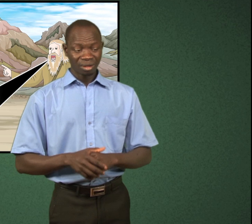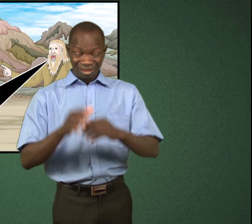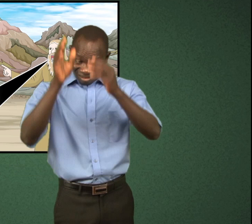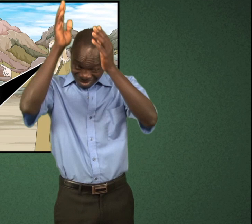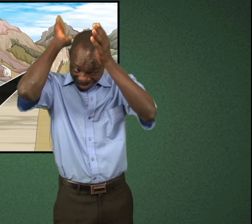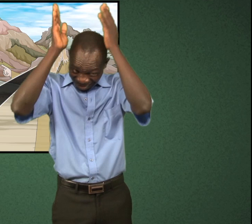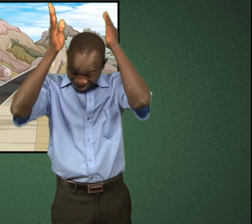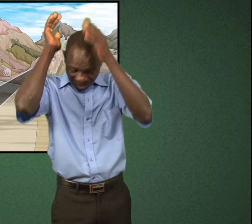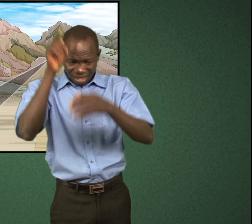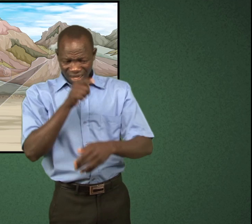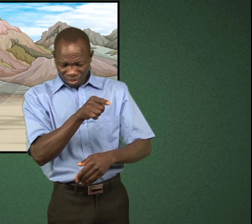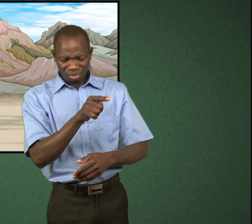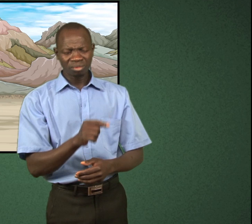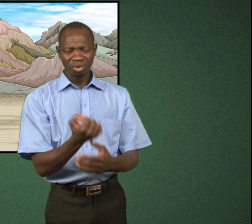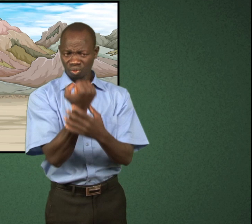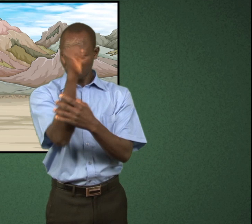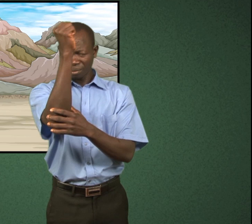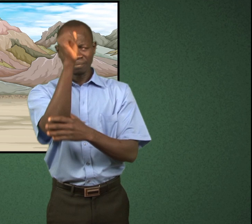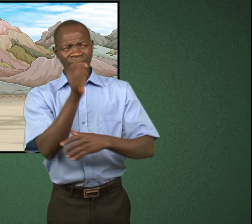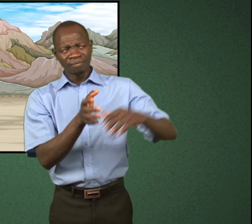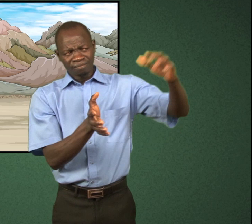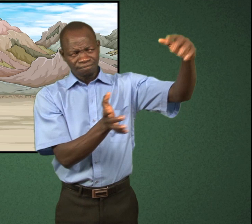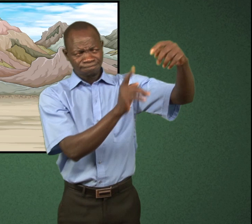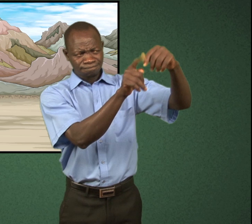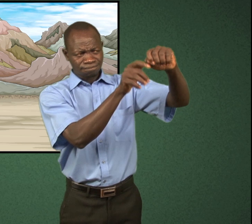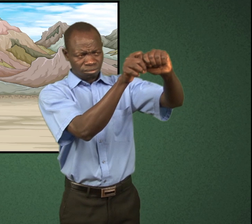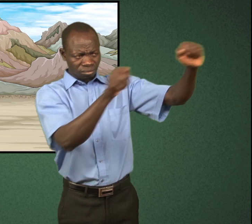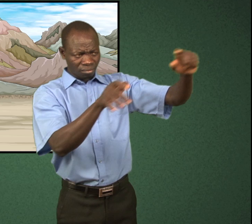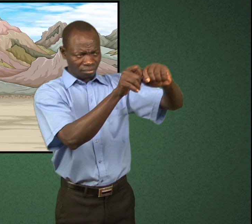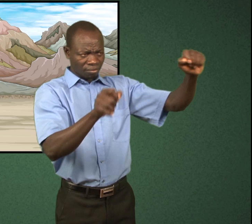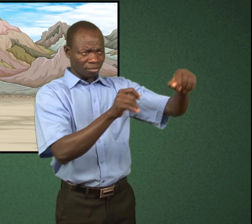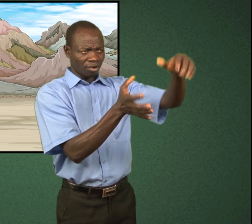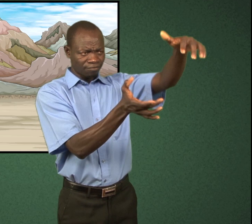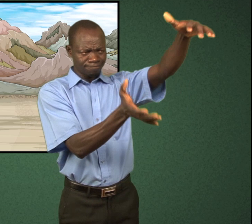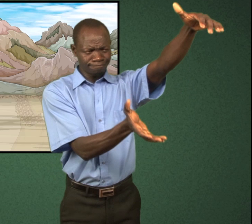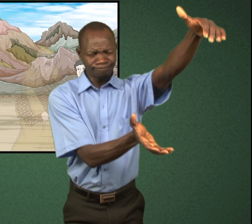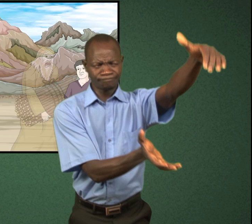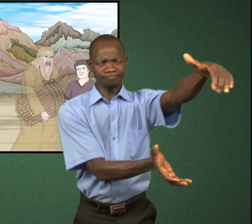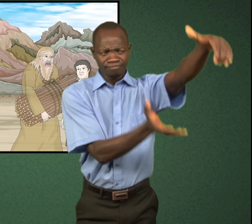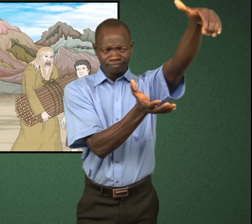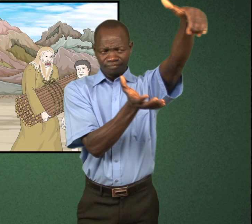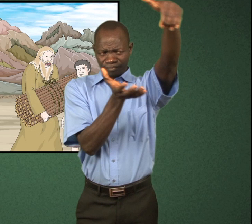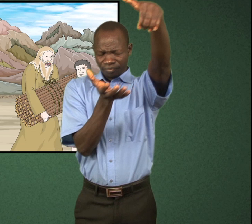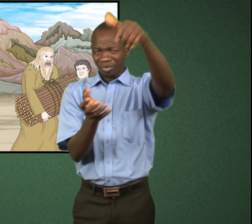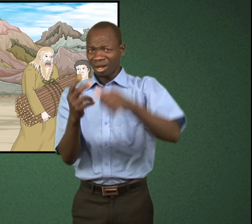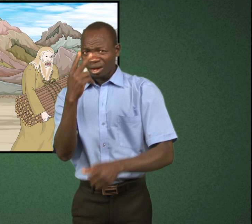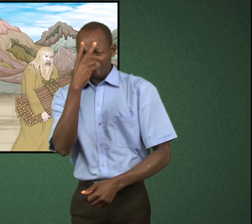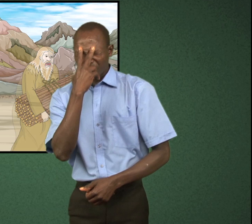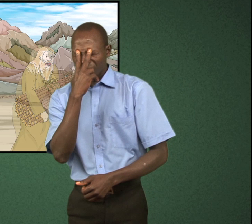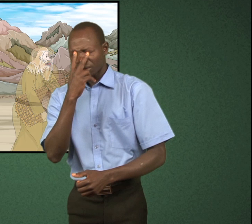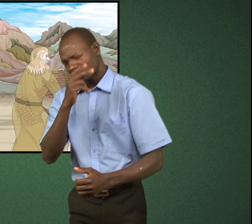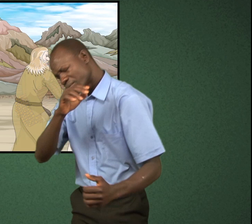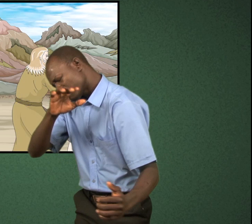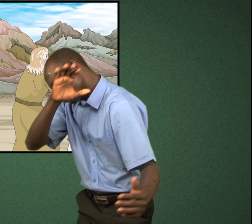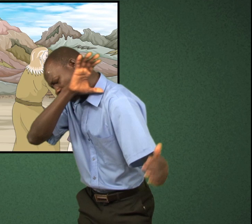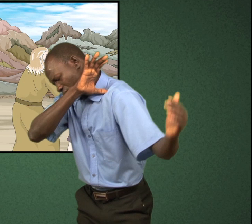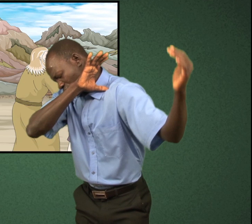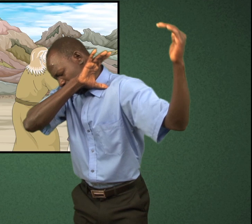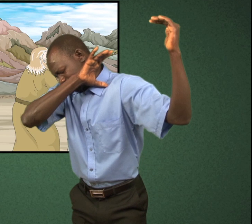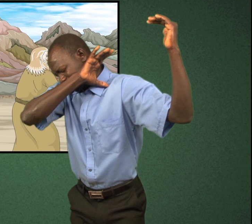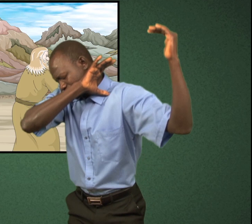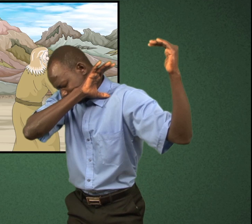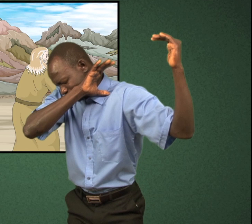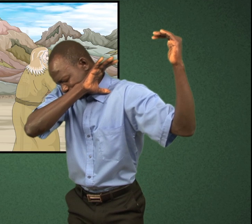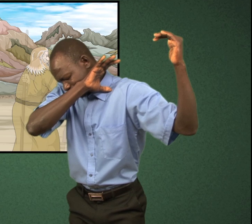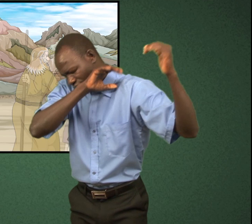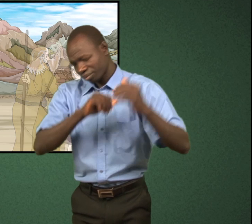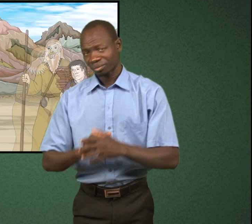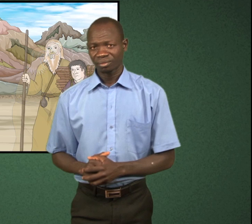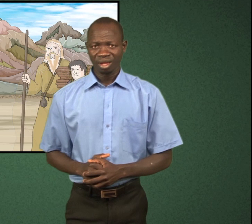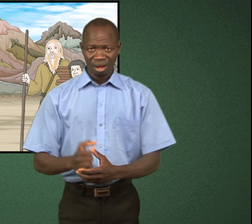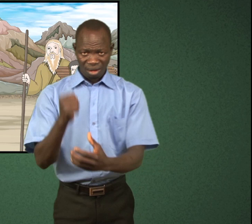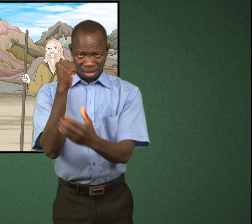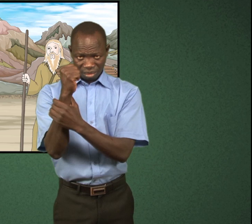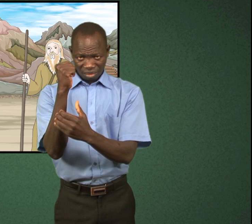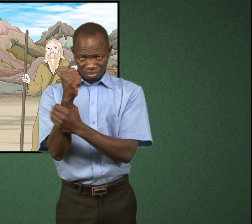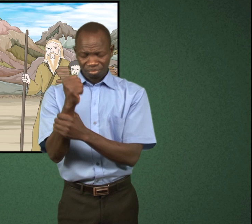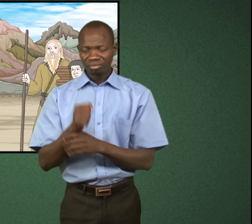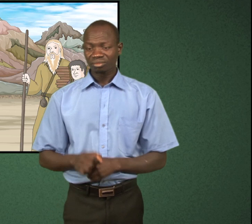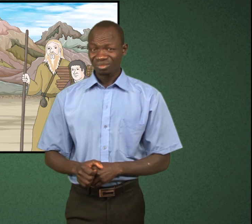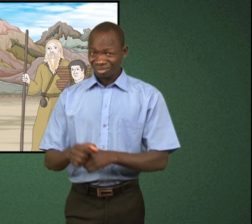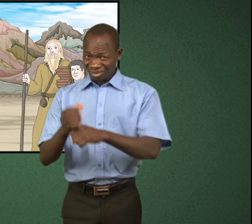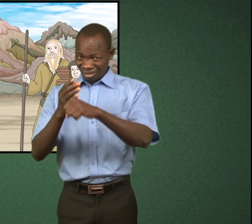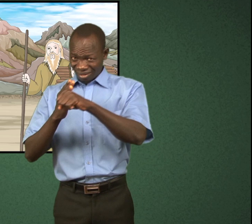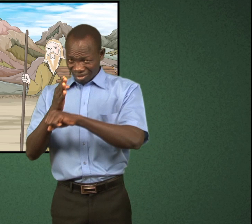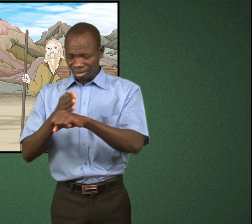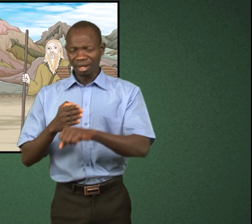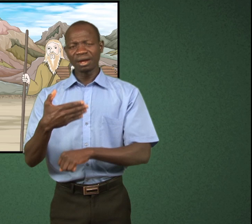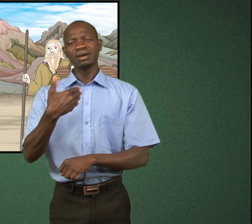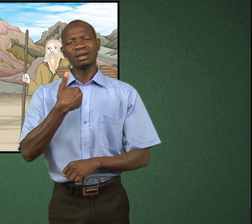Abraham took the wood for the burnt offering and placed it on his son Isaac.